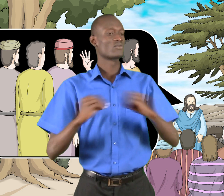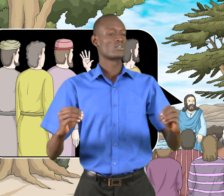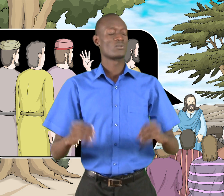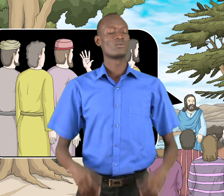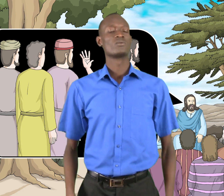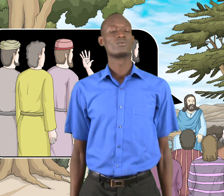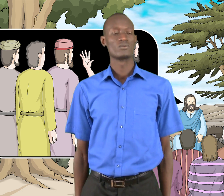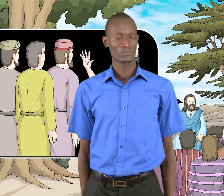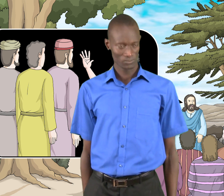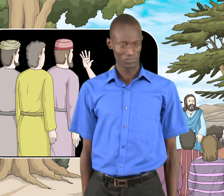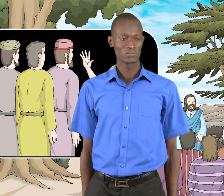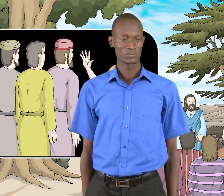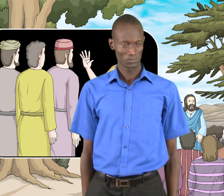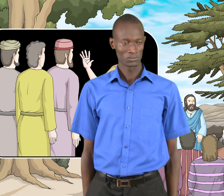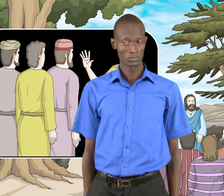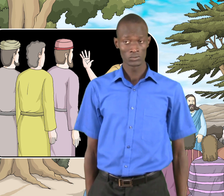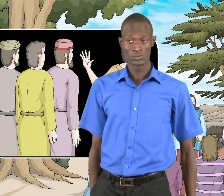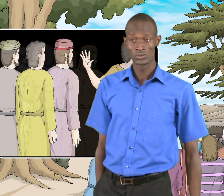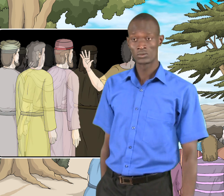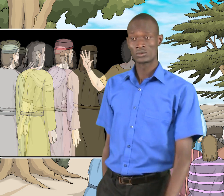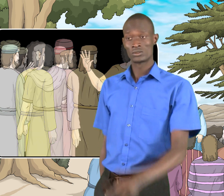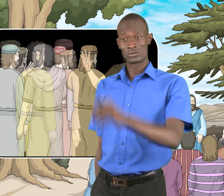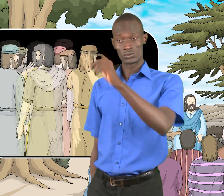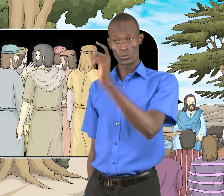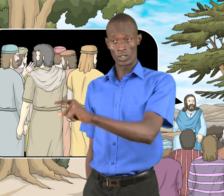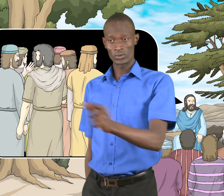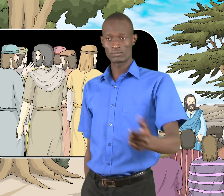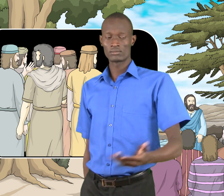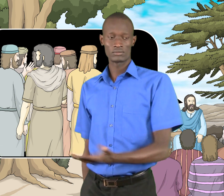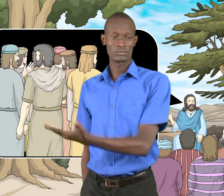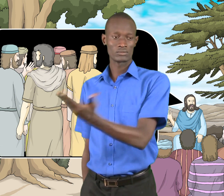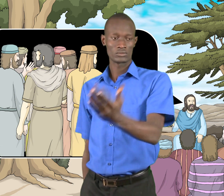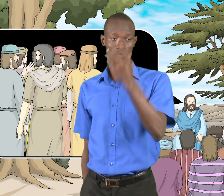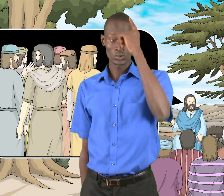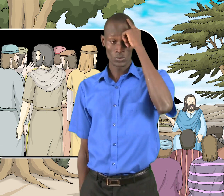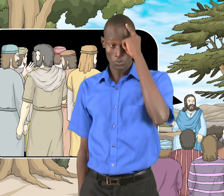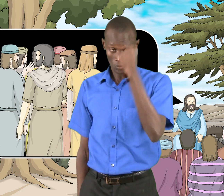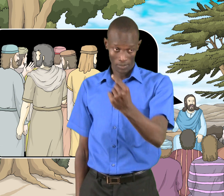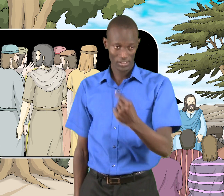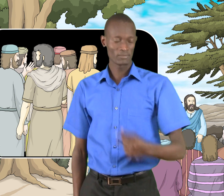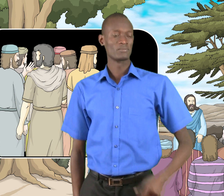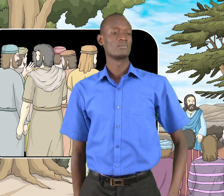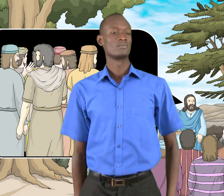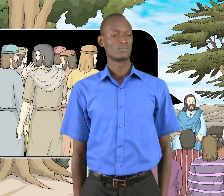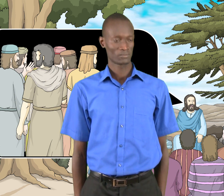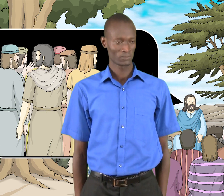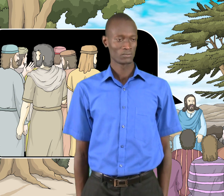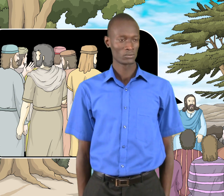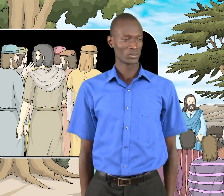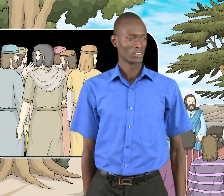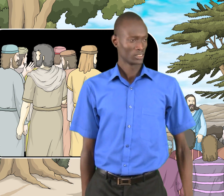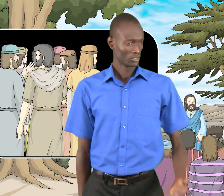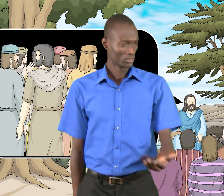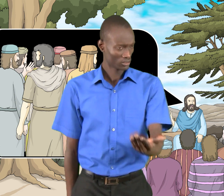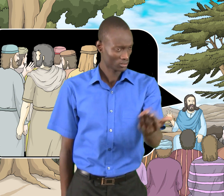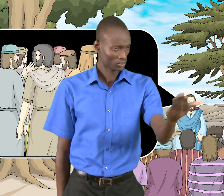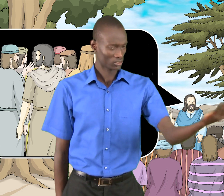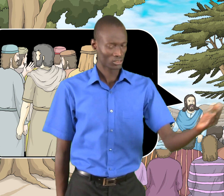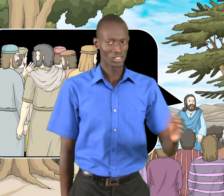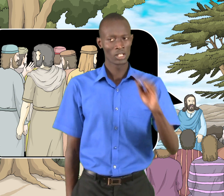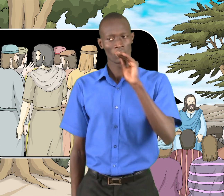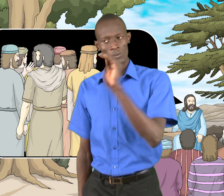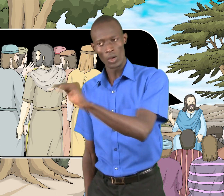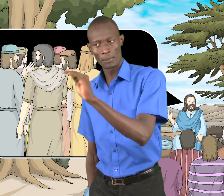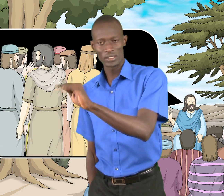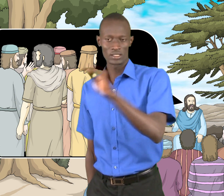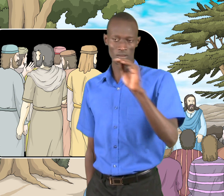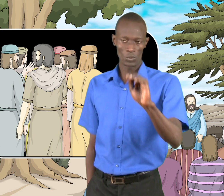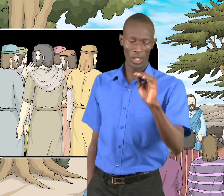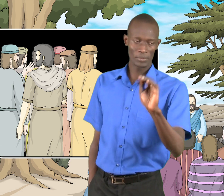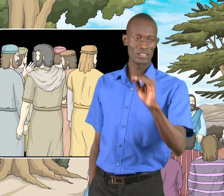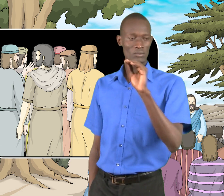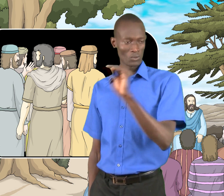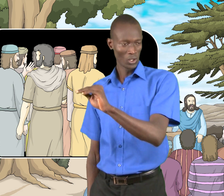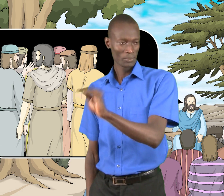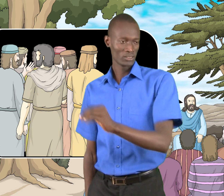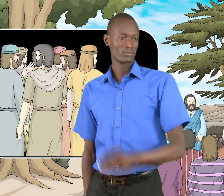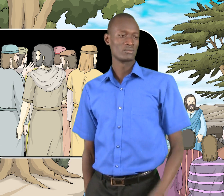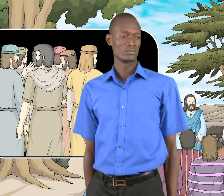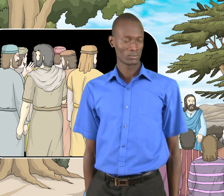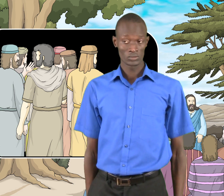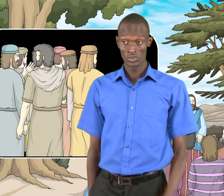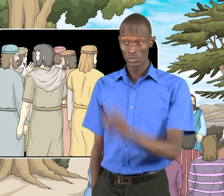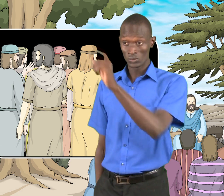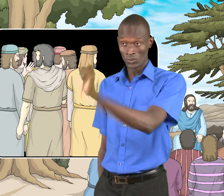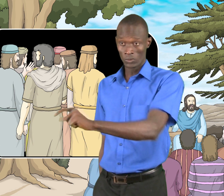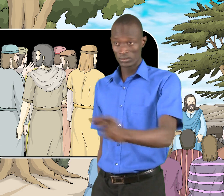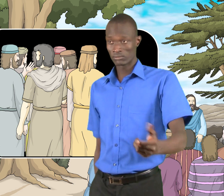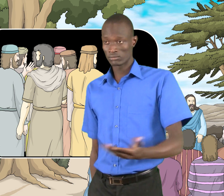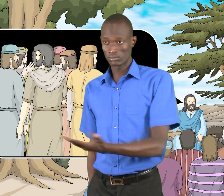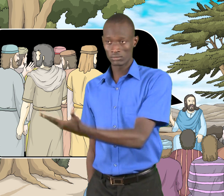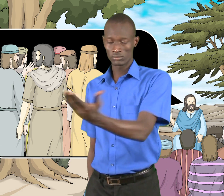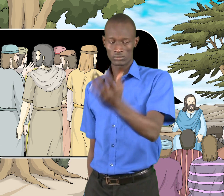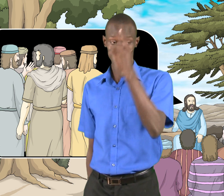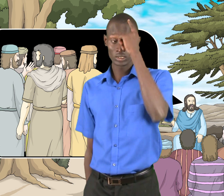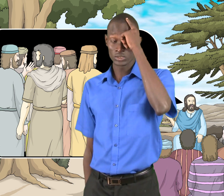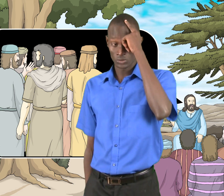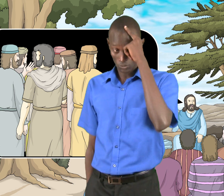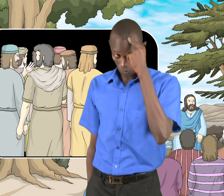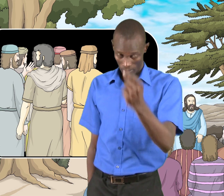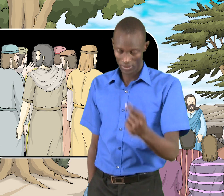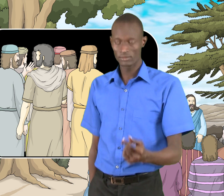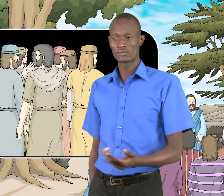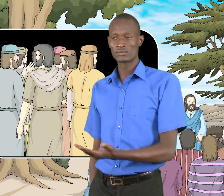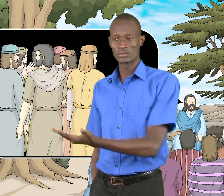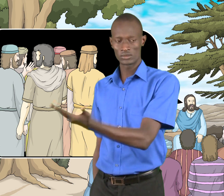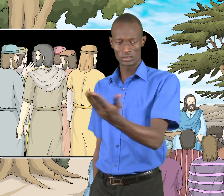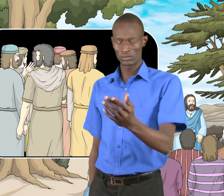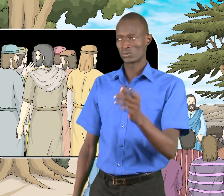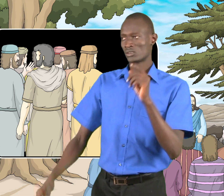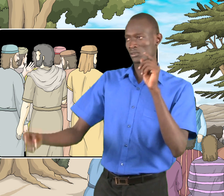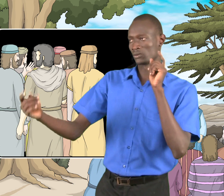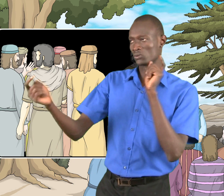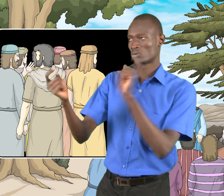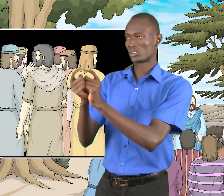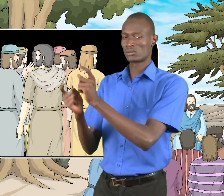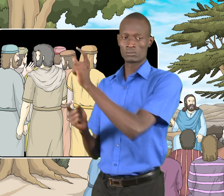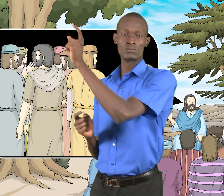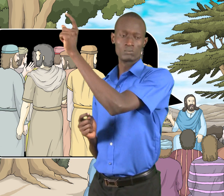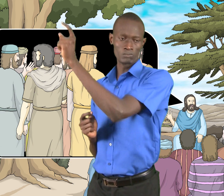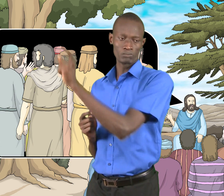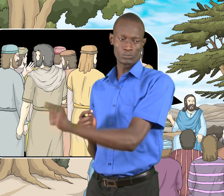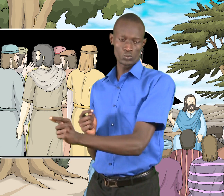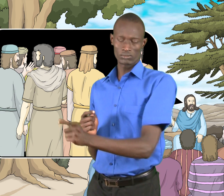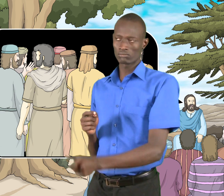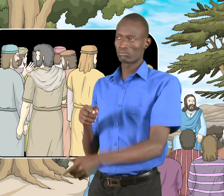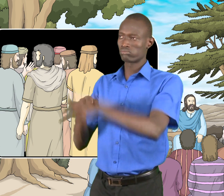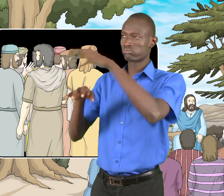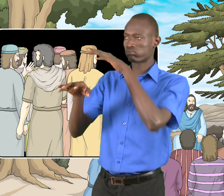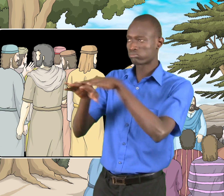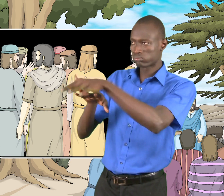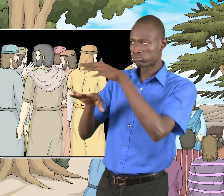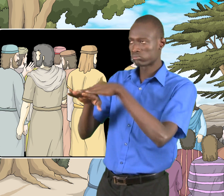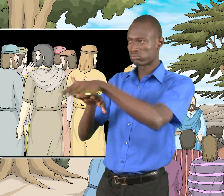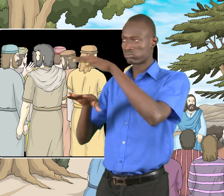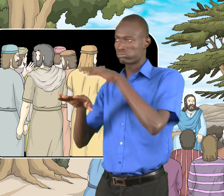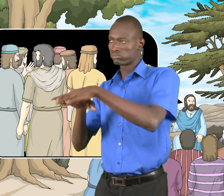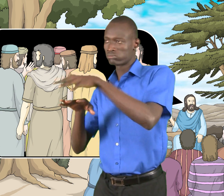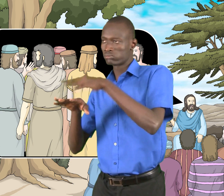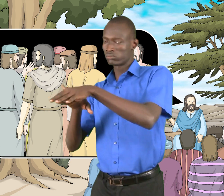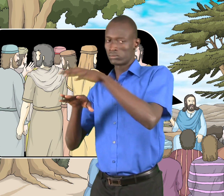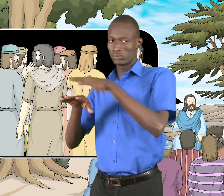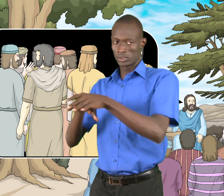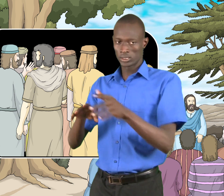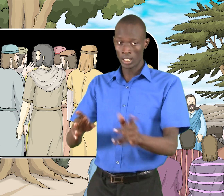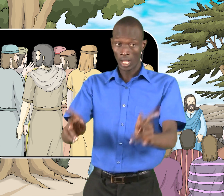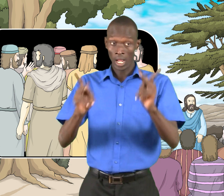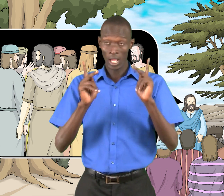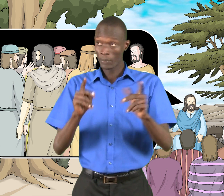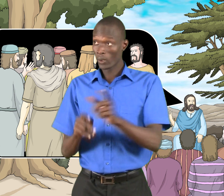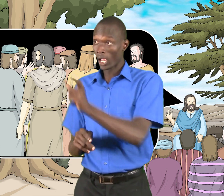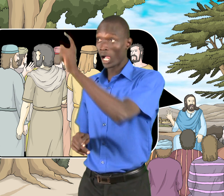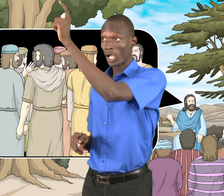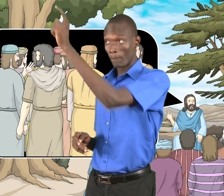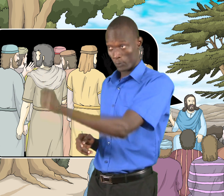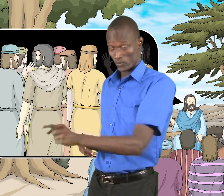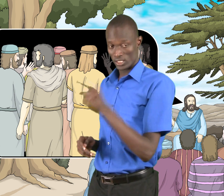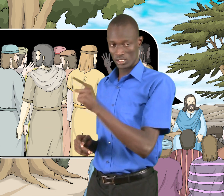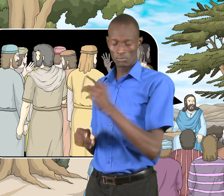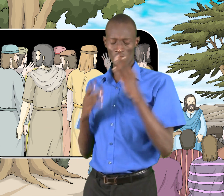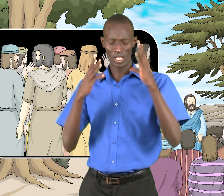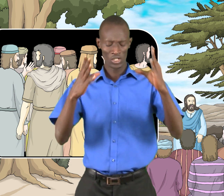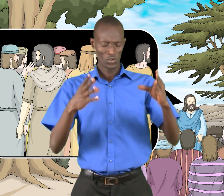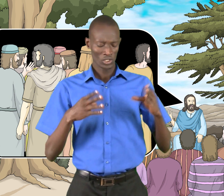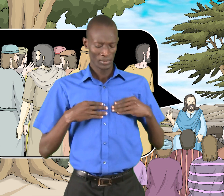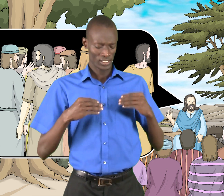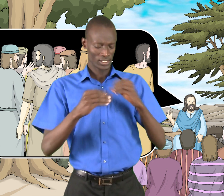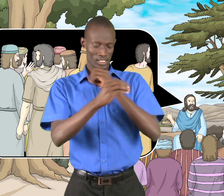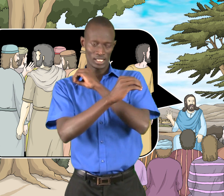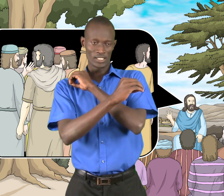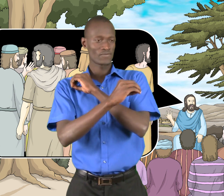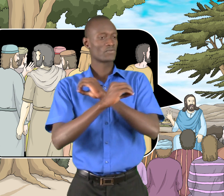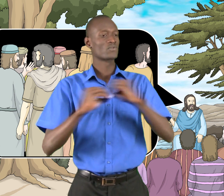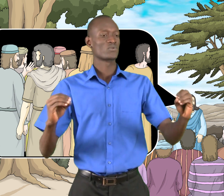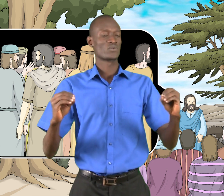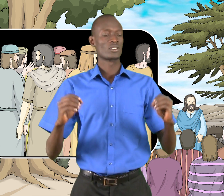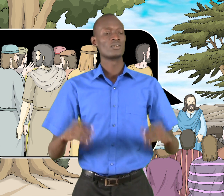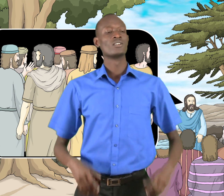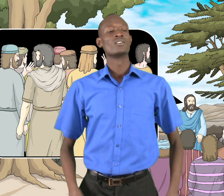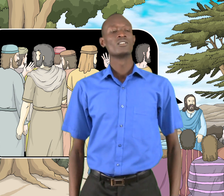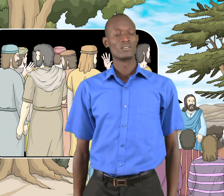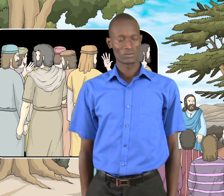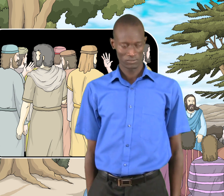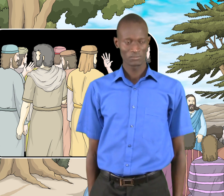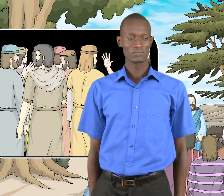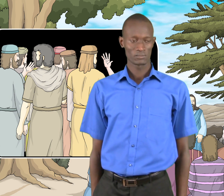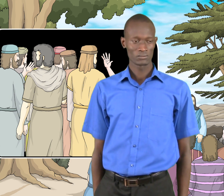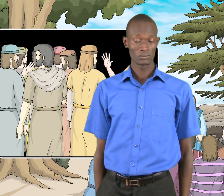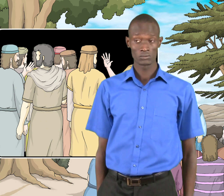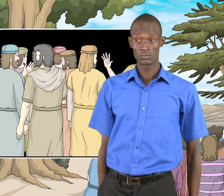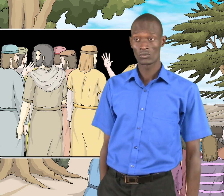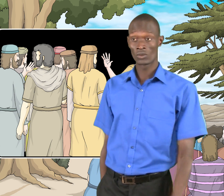If he refuses to listen to them, tell it to the church.